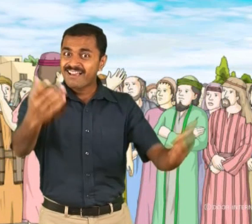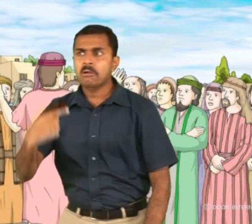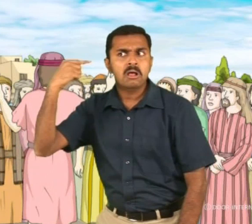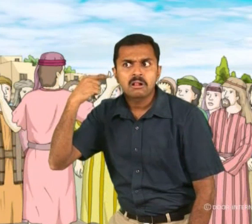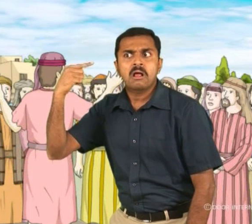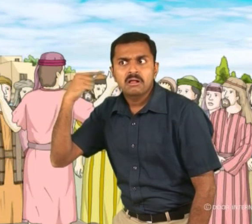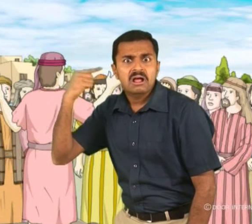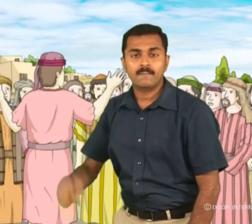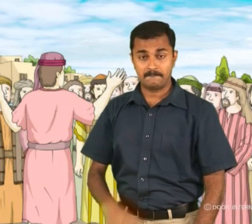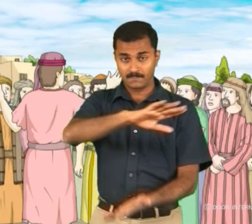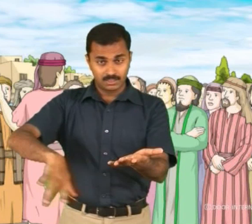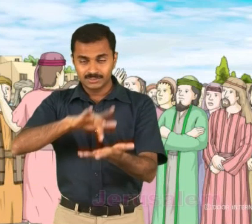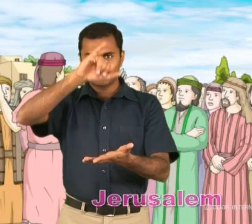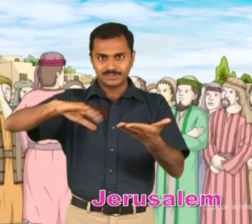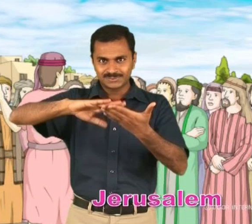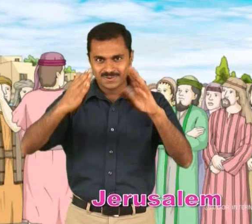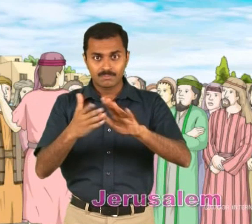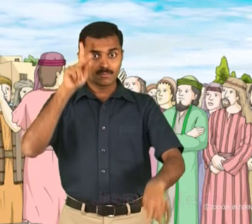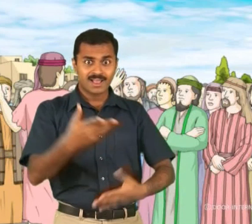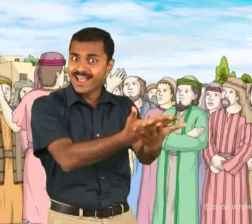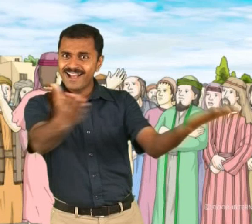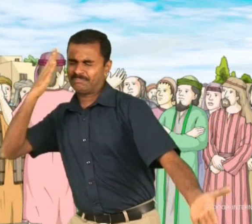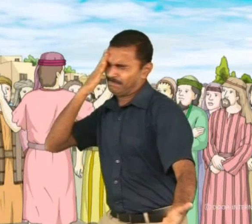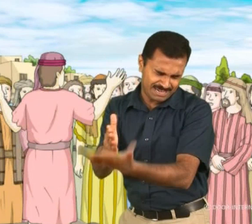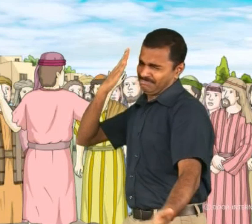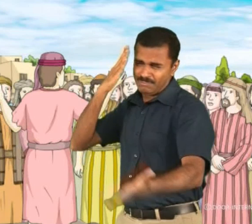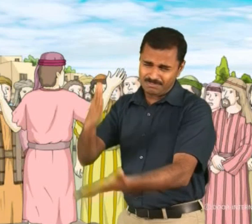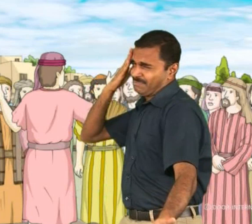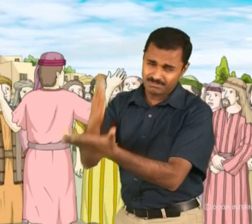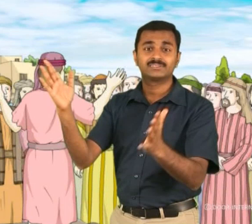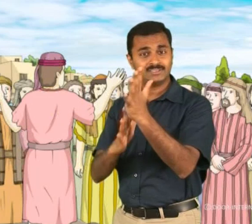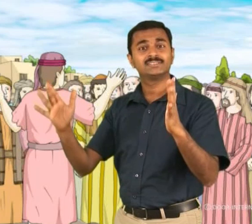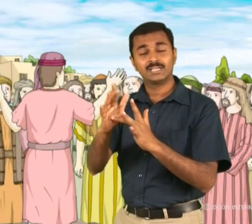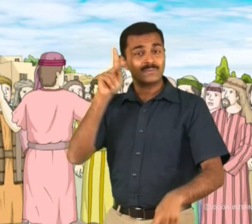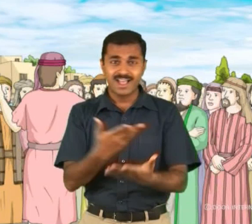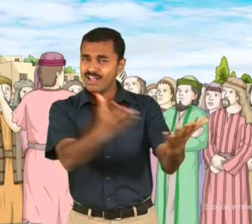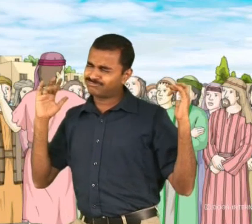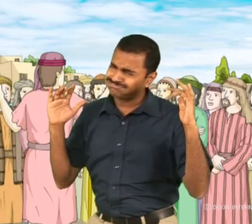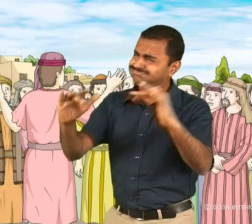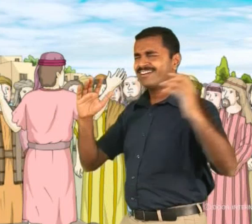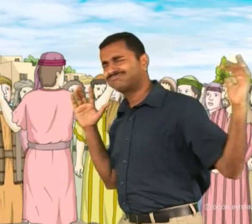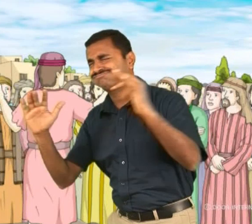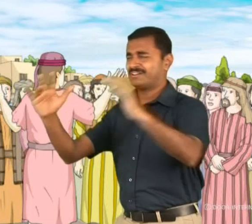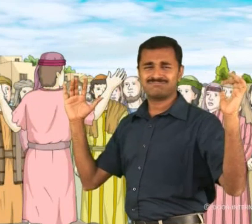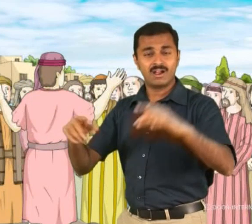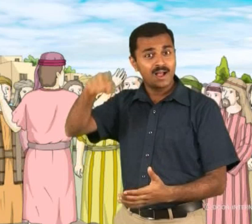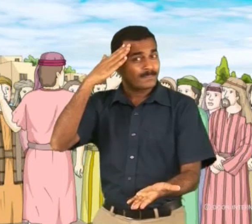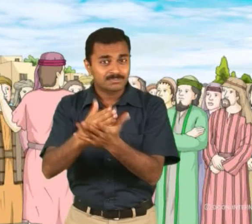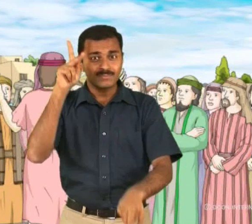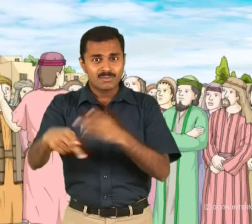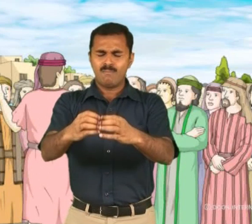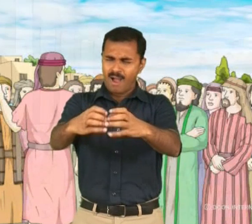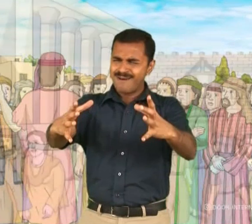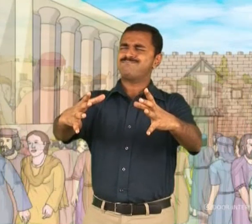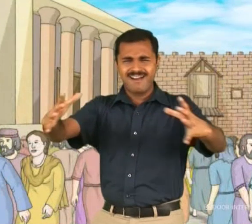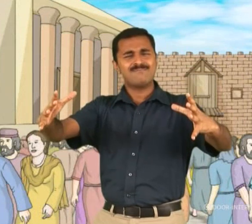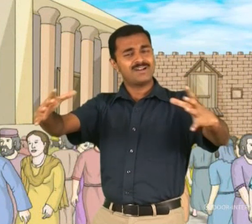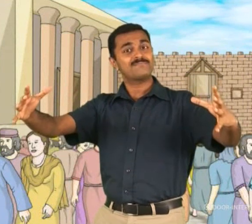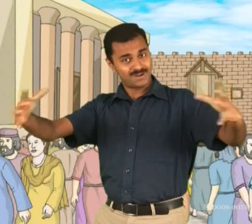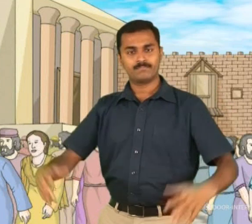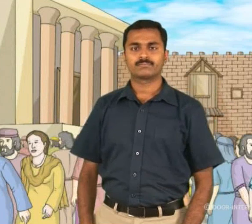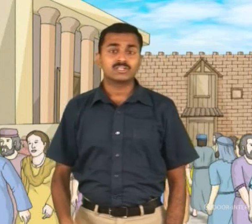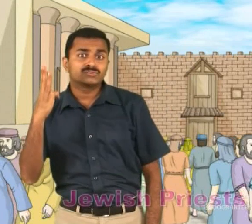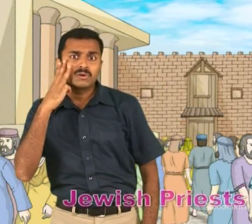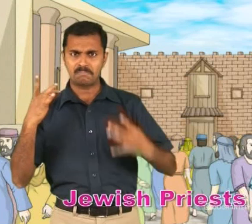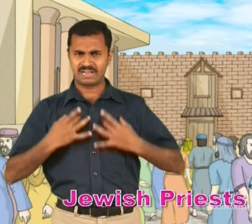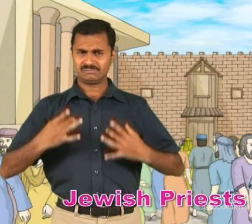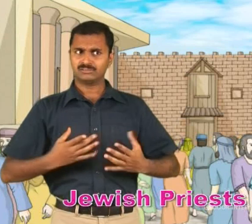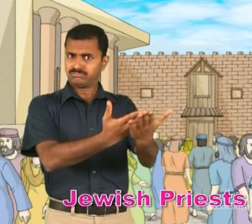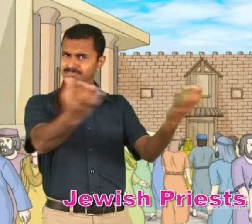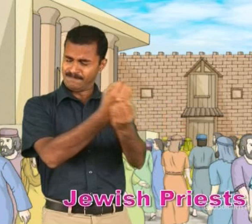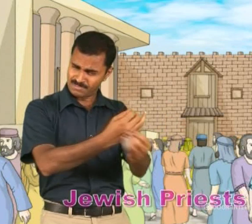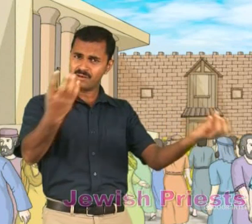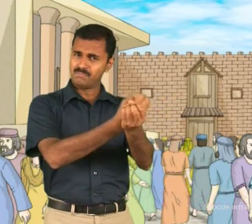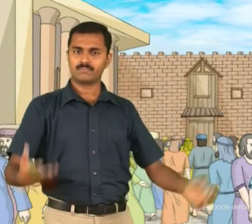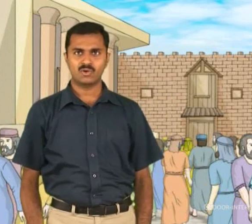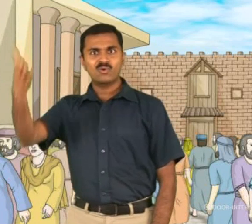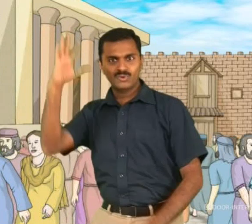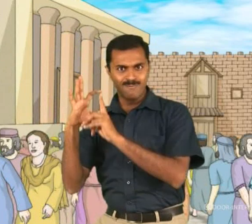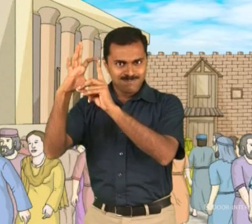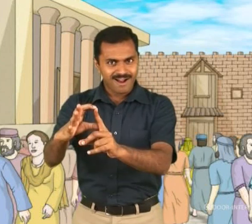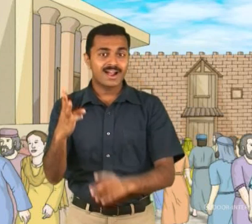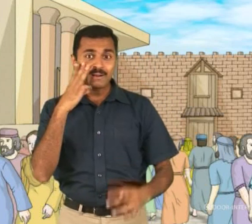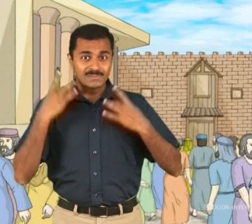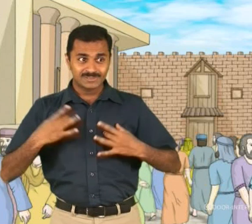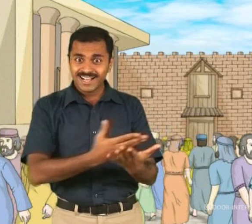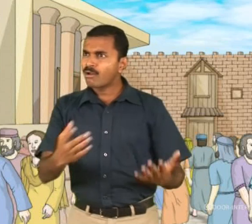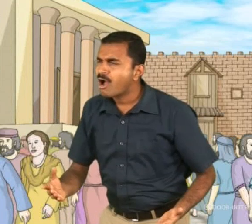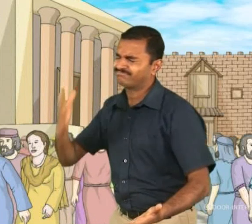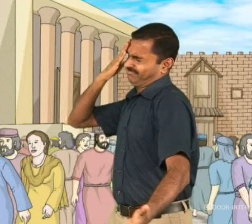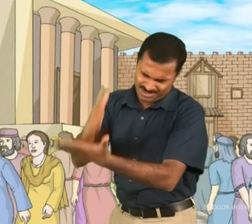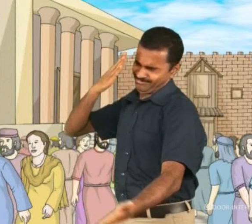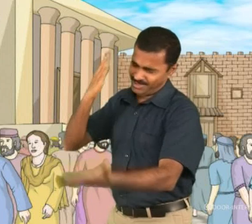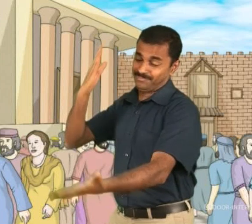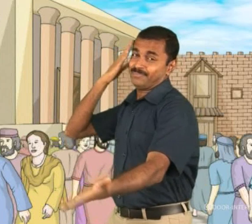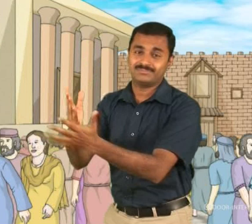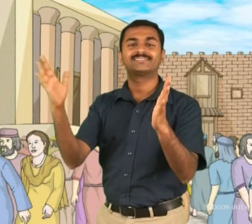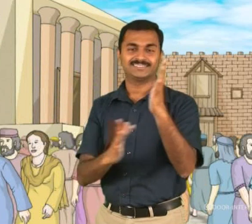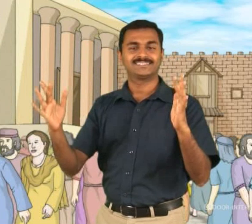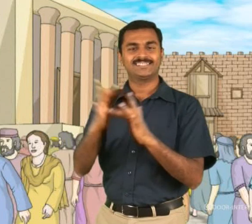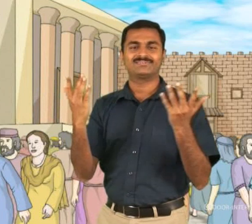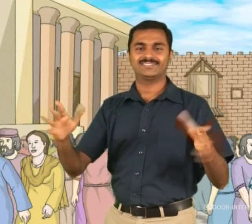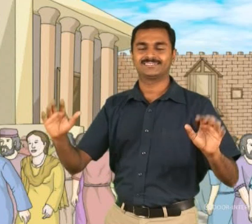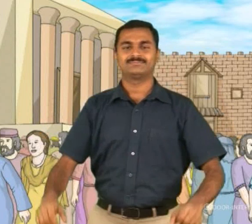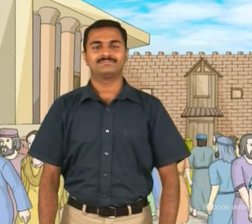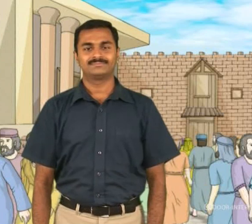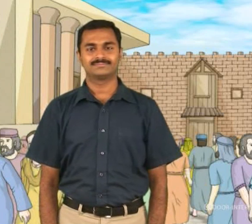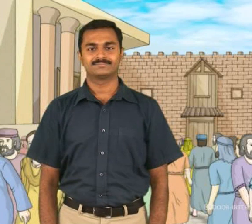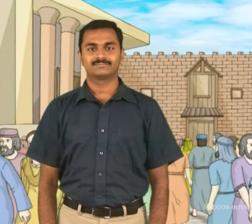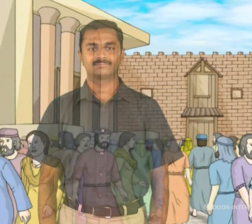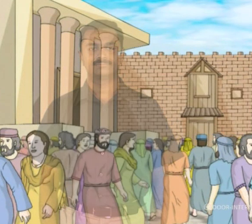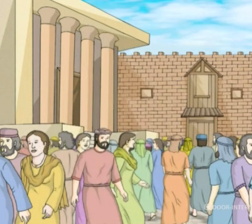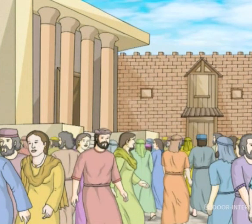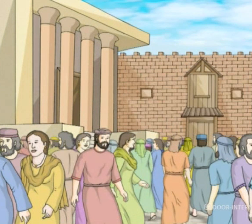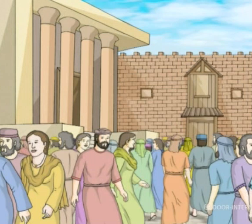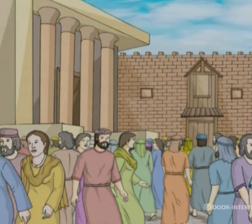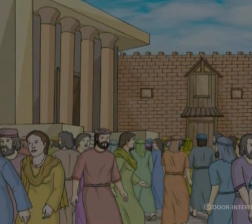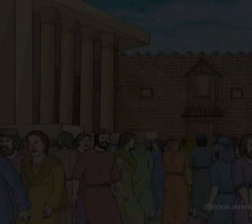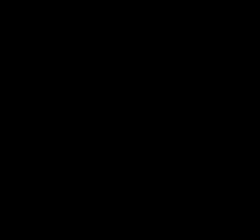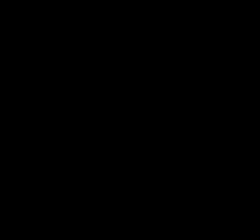The number of disciples in Jerusalem grew rapidly, and a great number of priests became obedient to the faith.